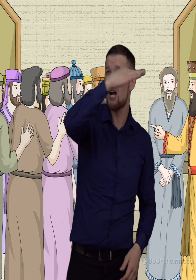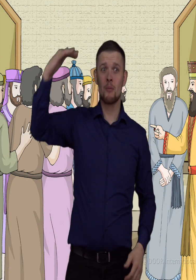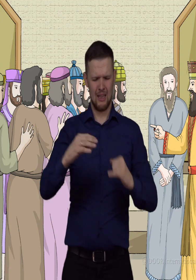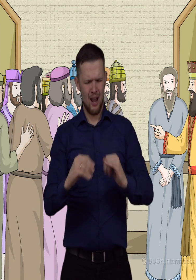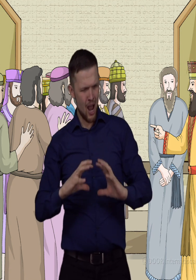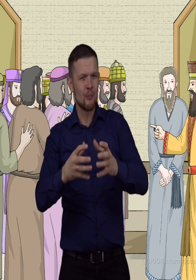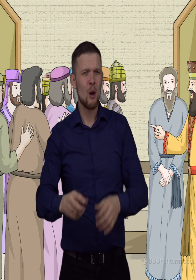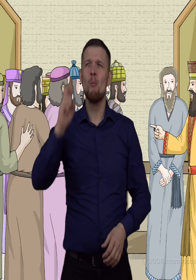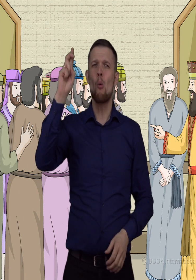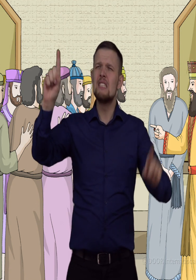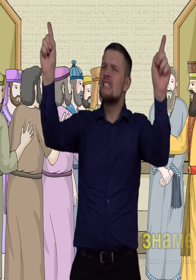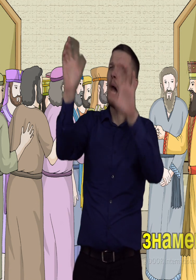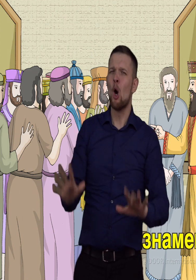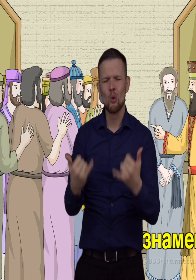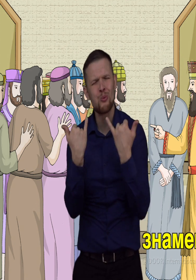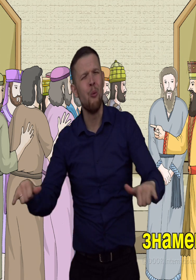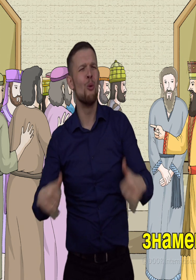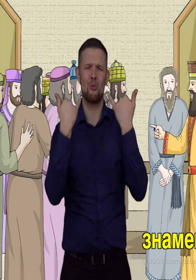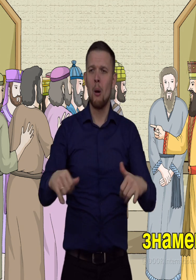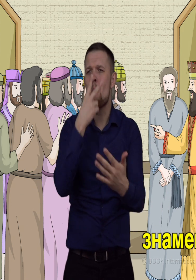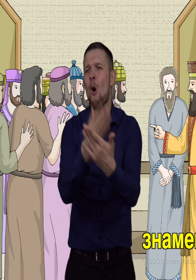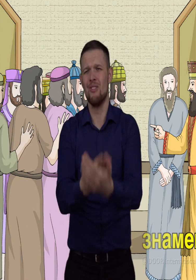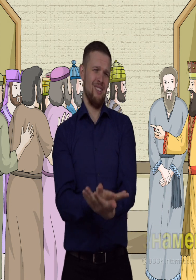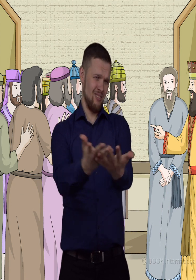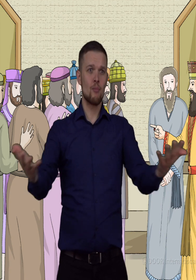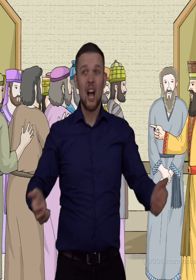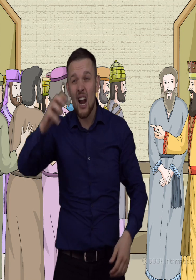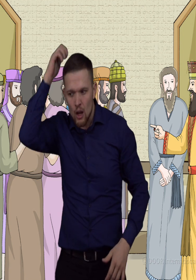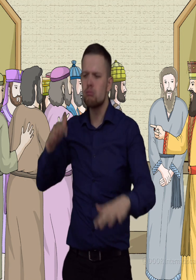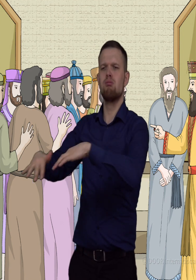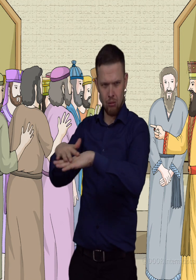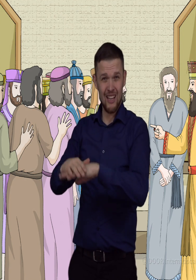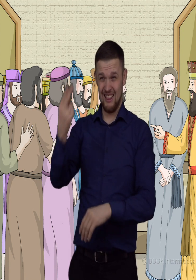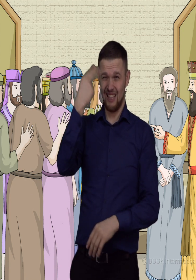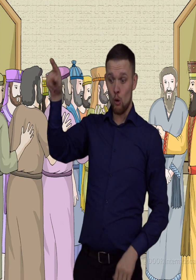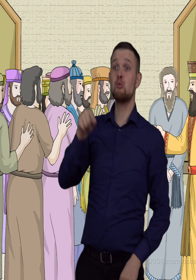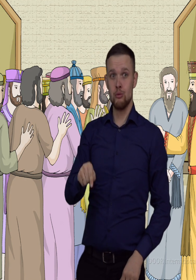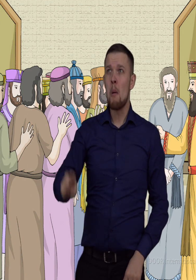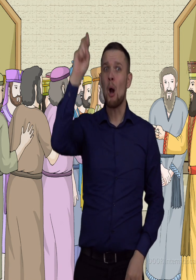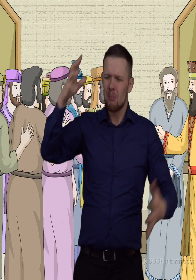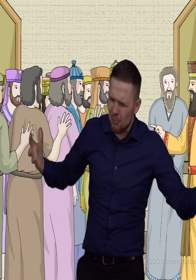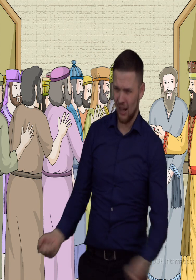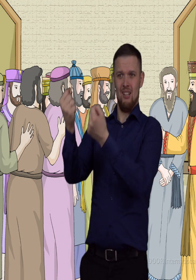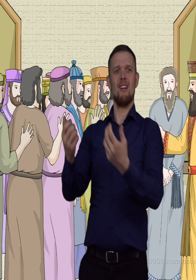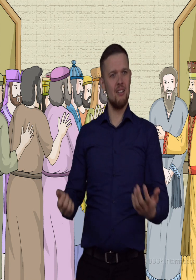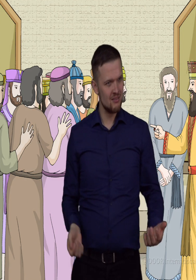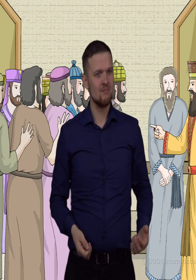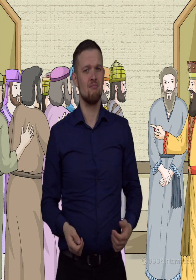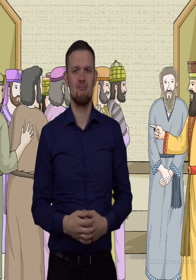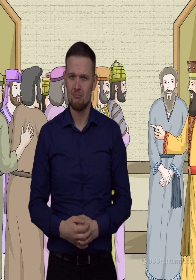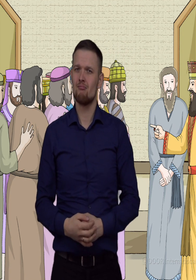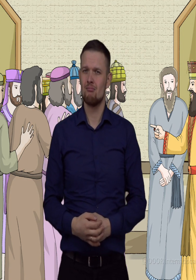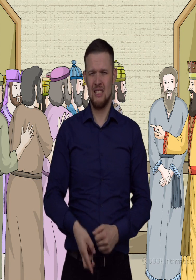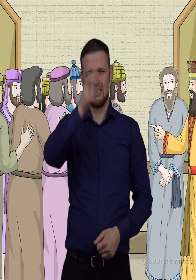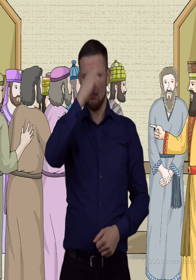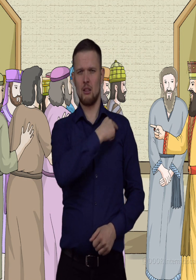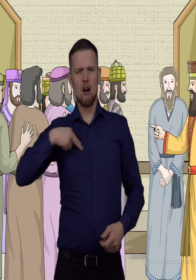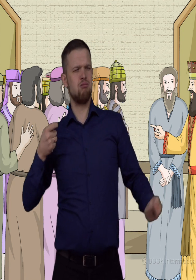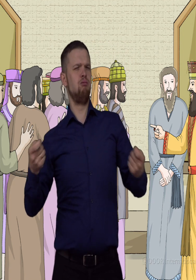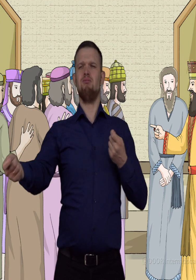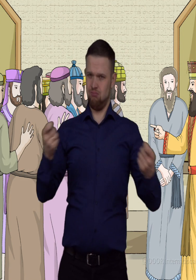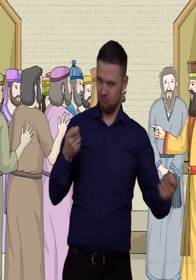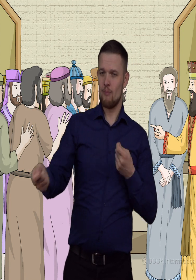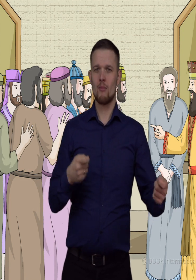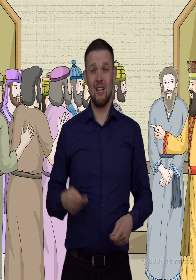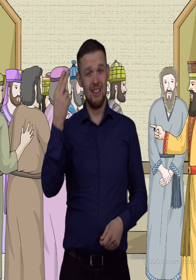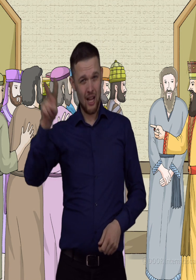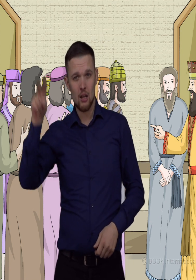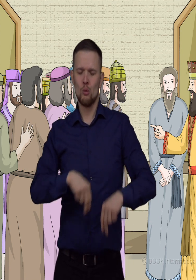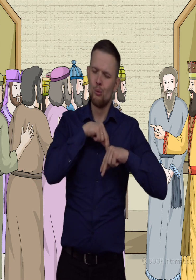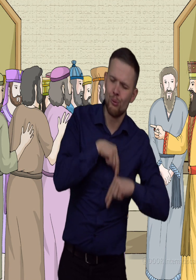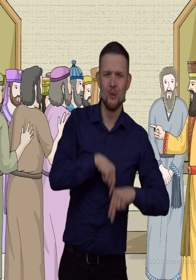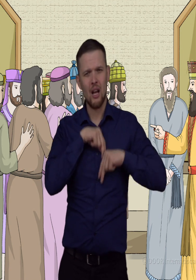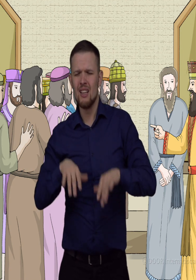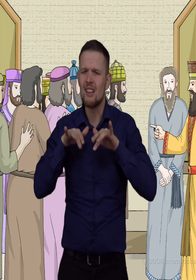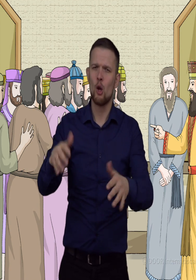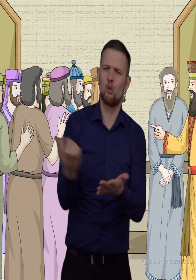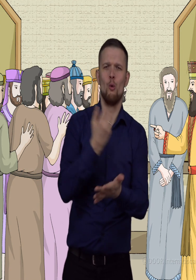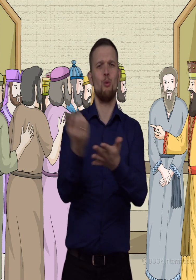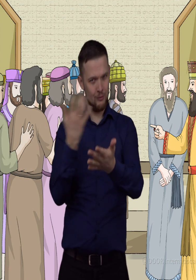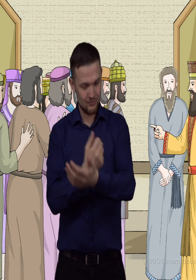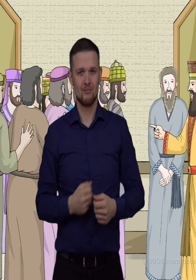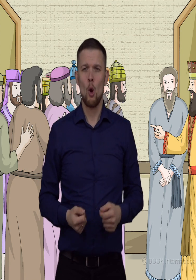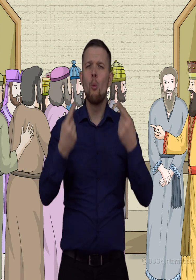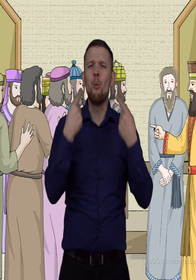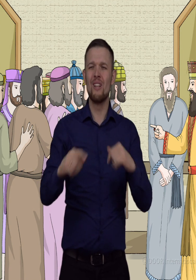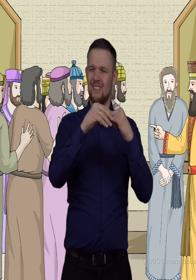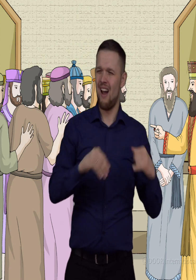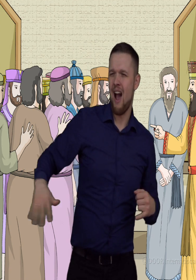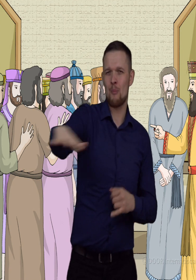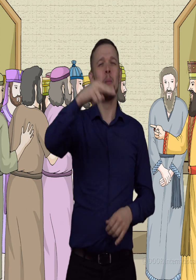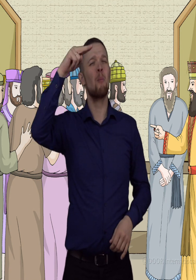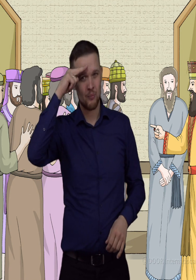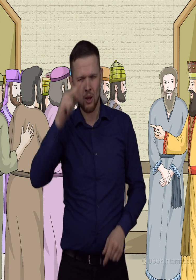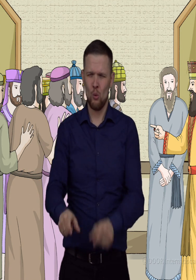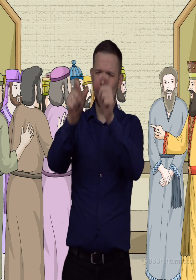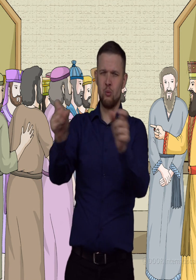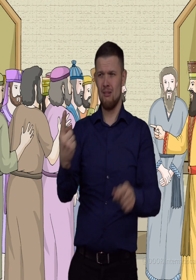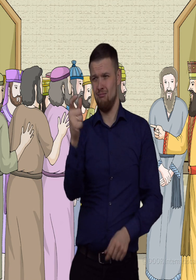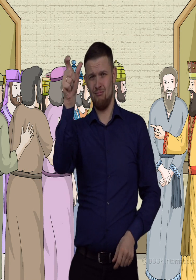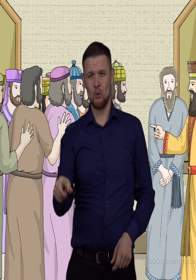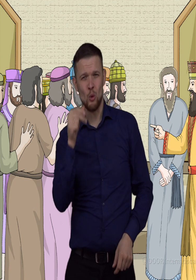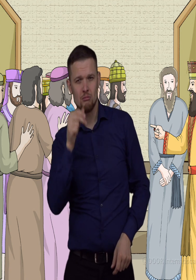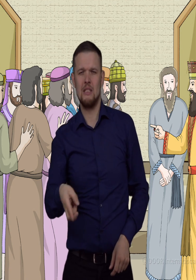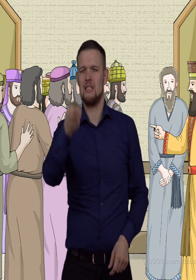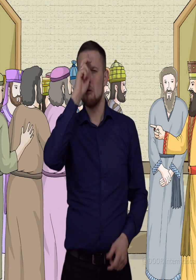He performs signs and wonders in the heavens and on the earth, for He has rescued Daniel from the power of the lions.”